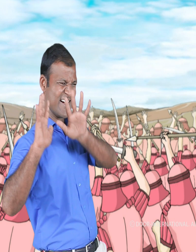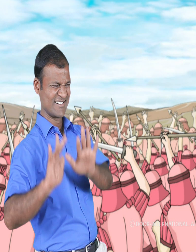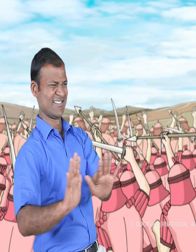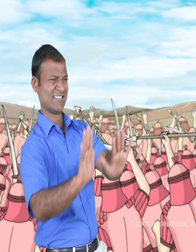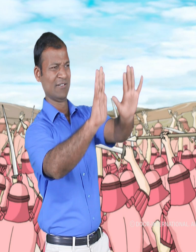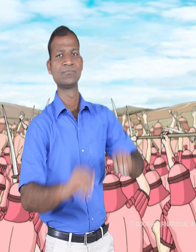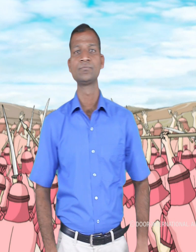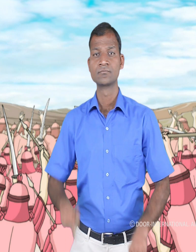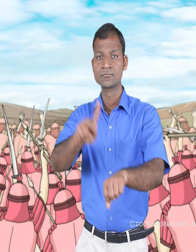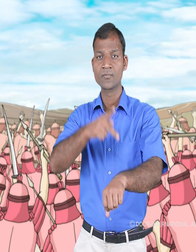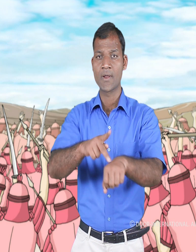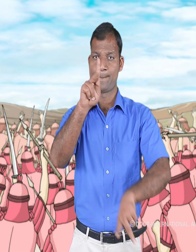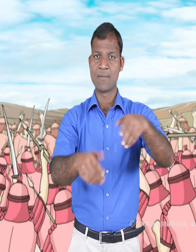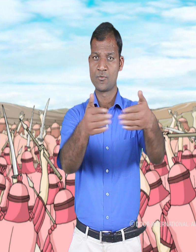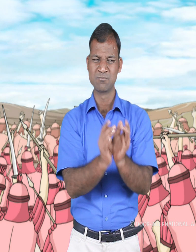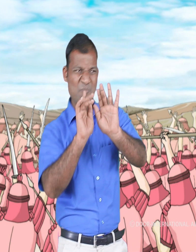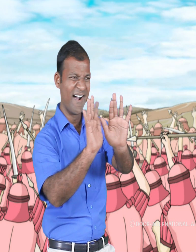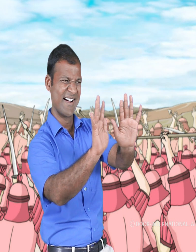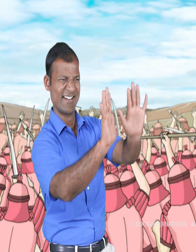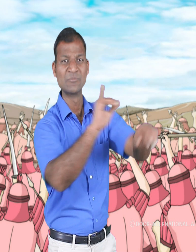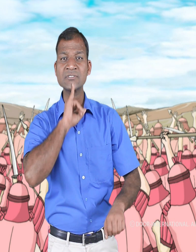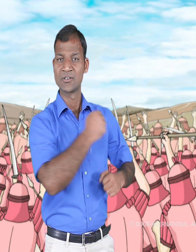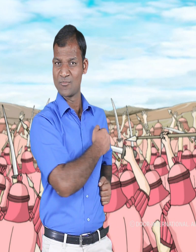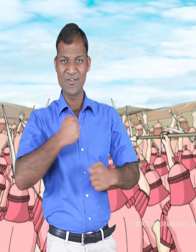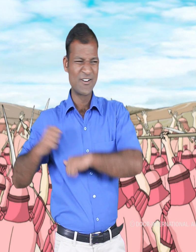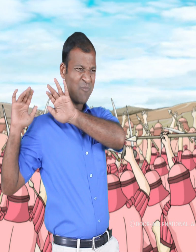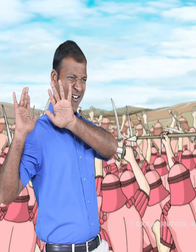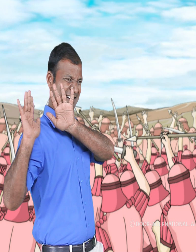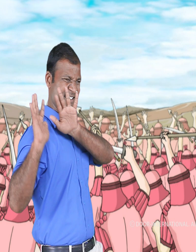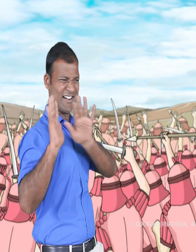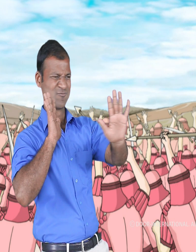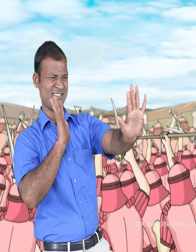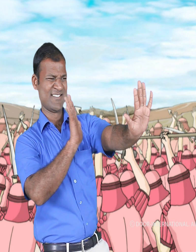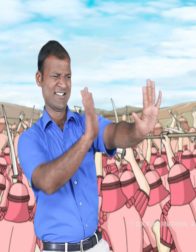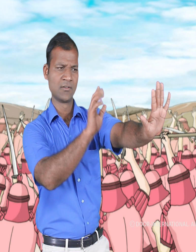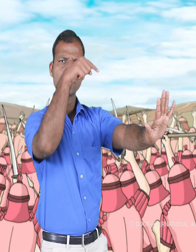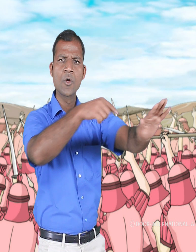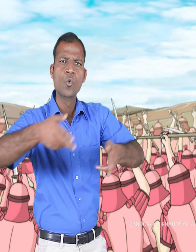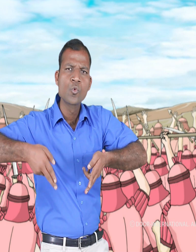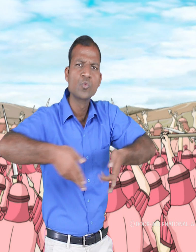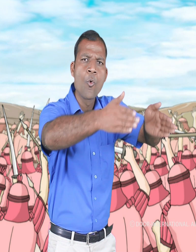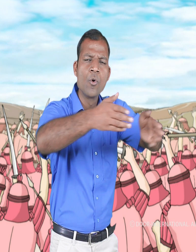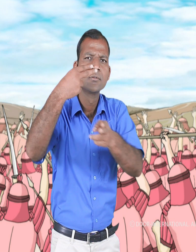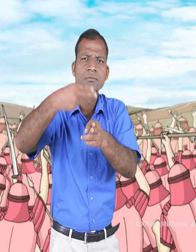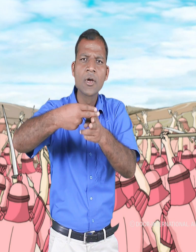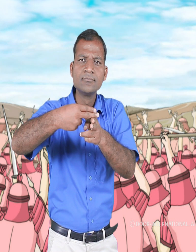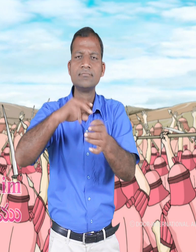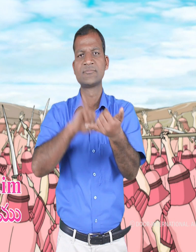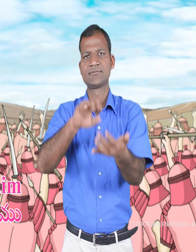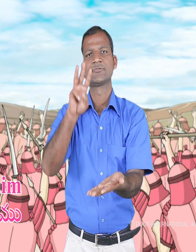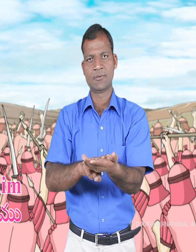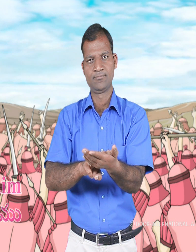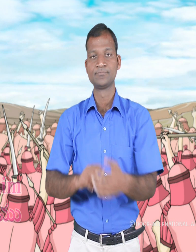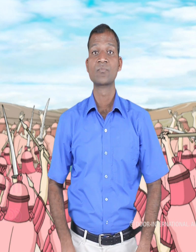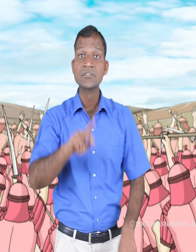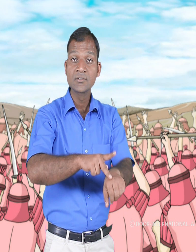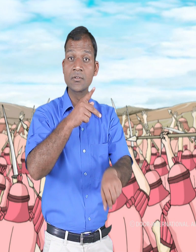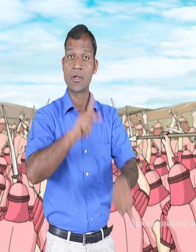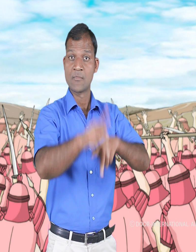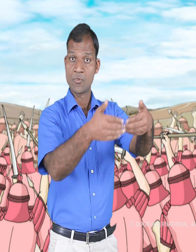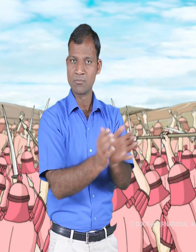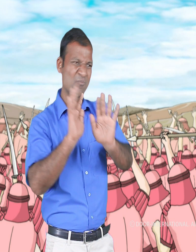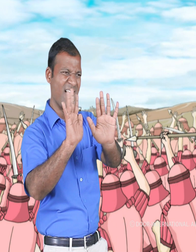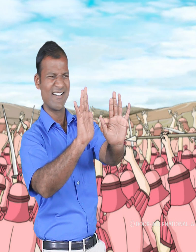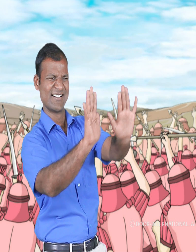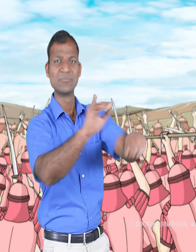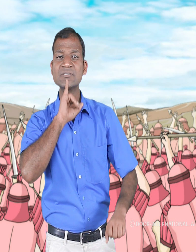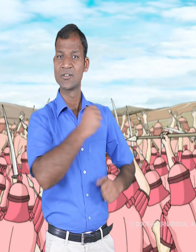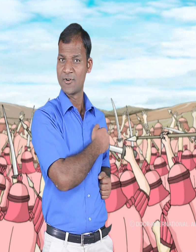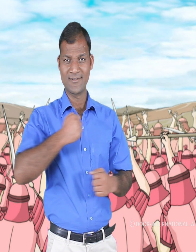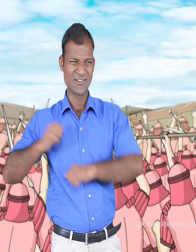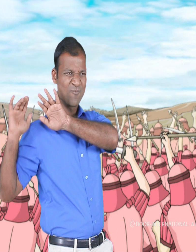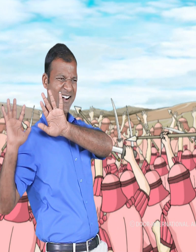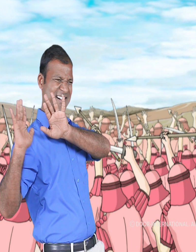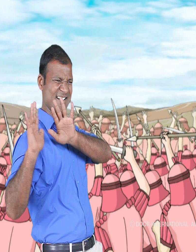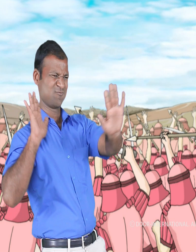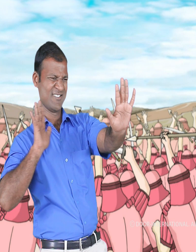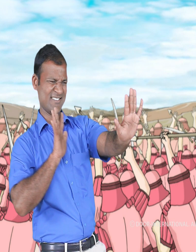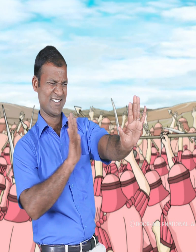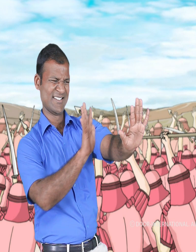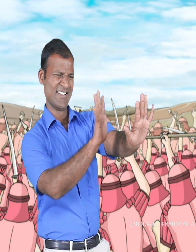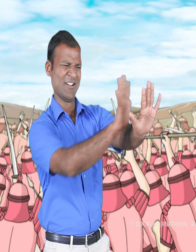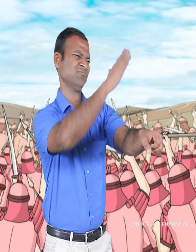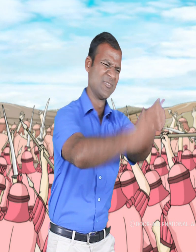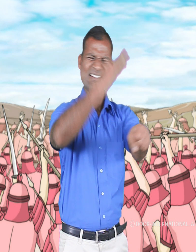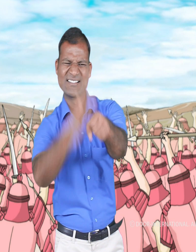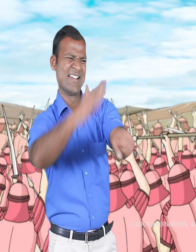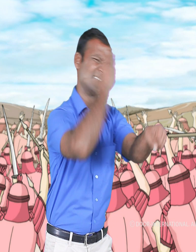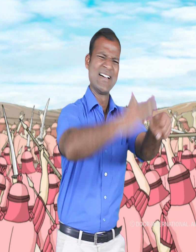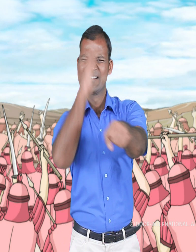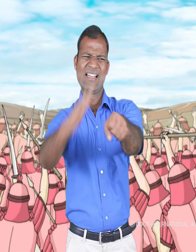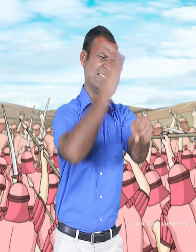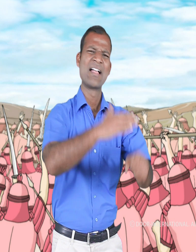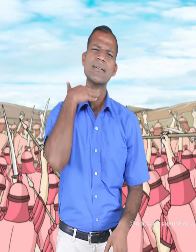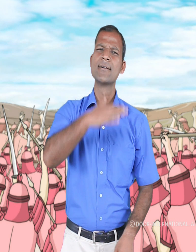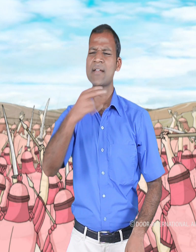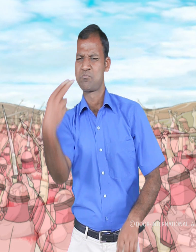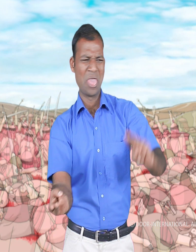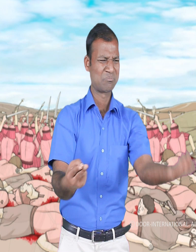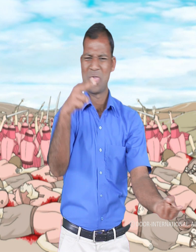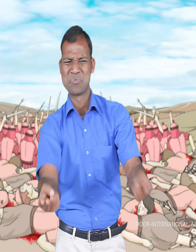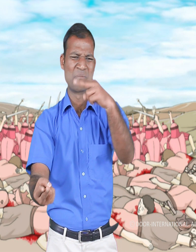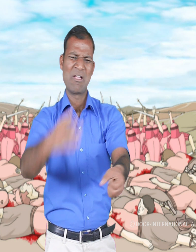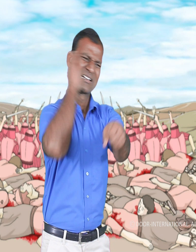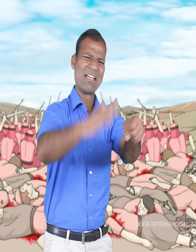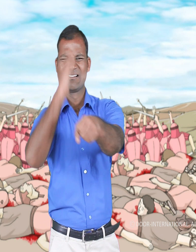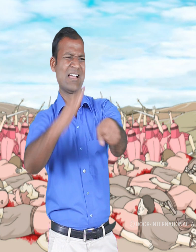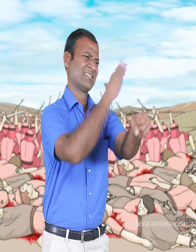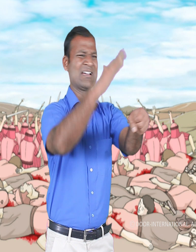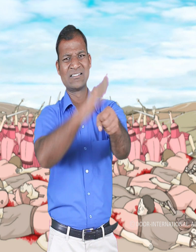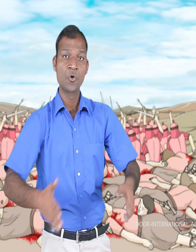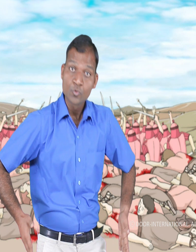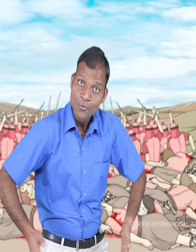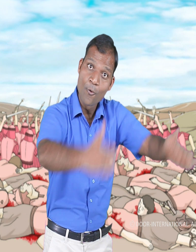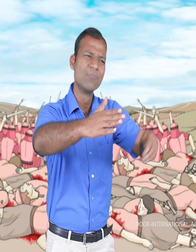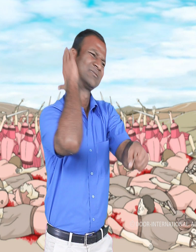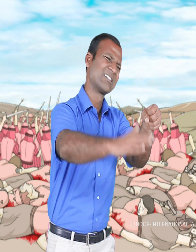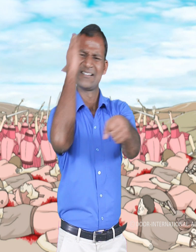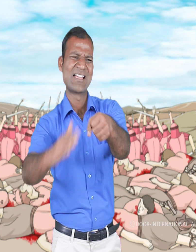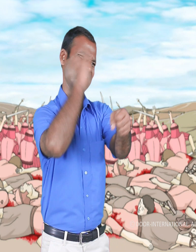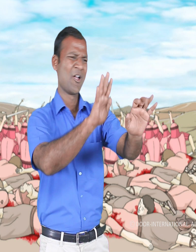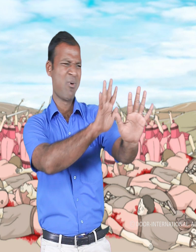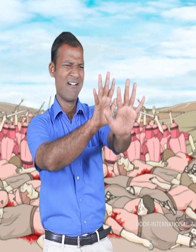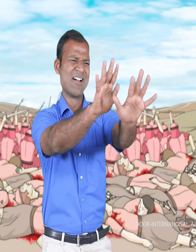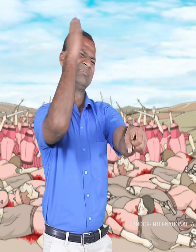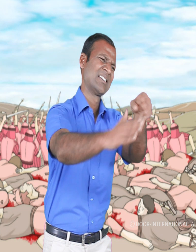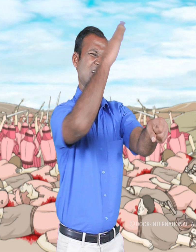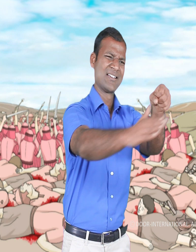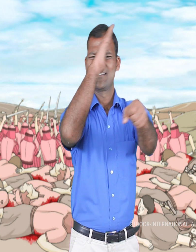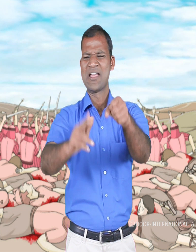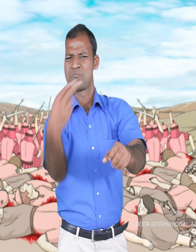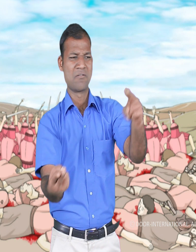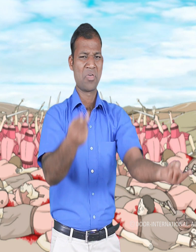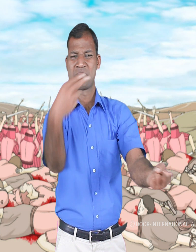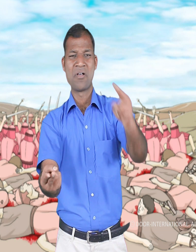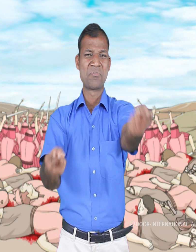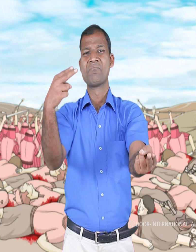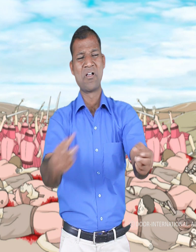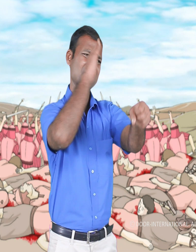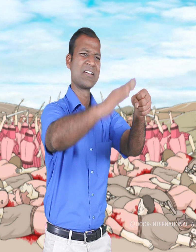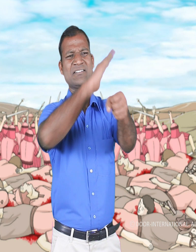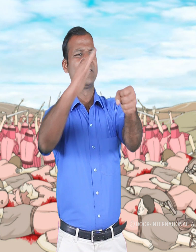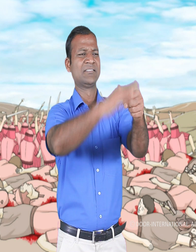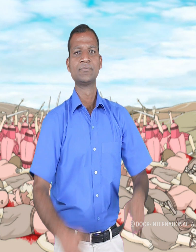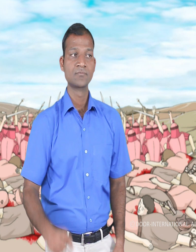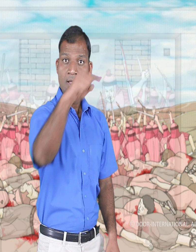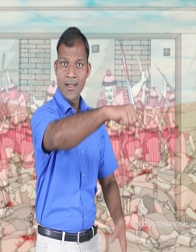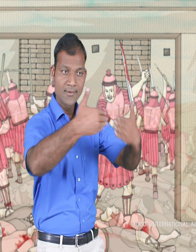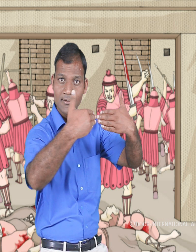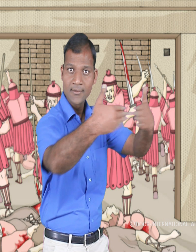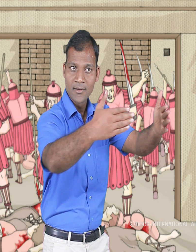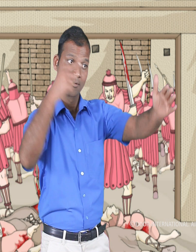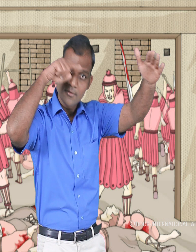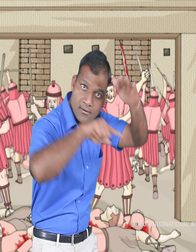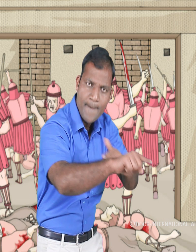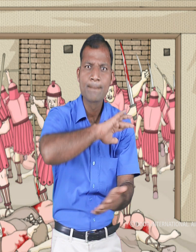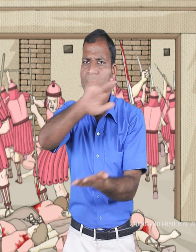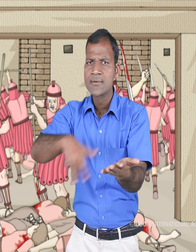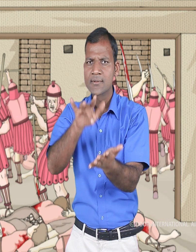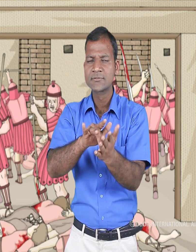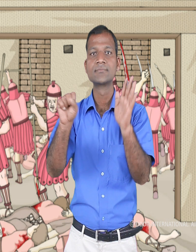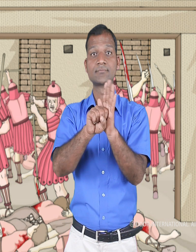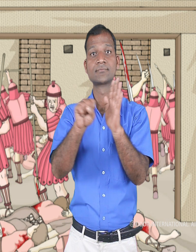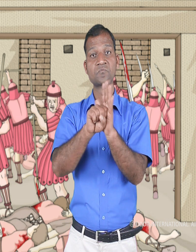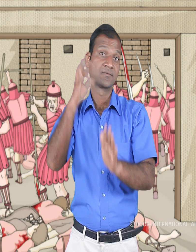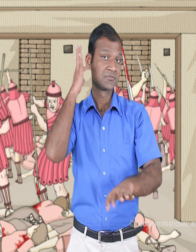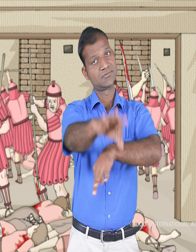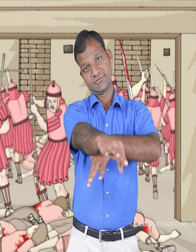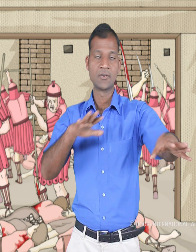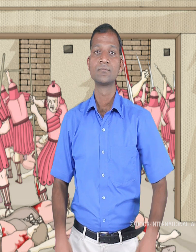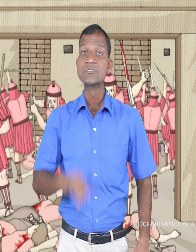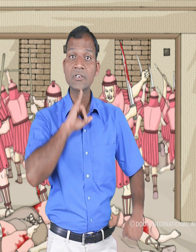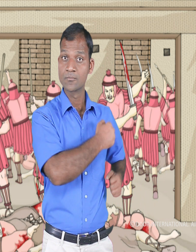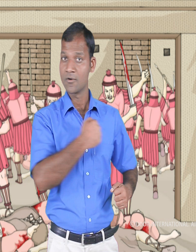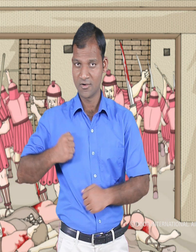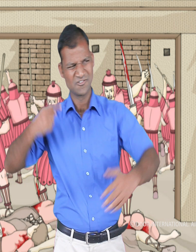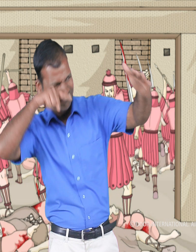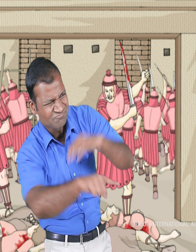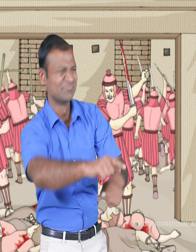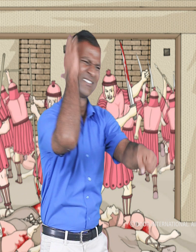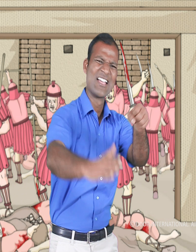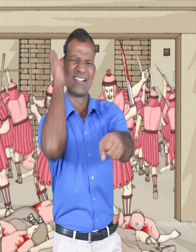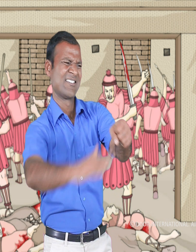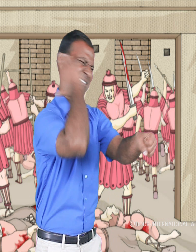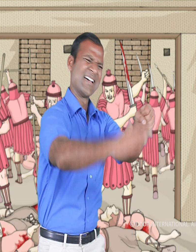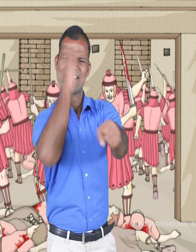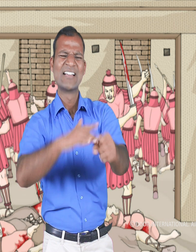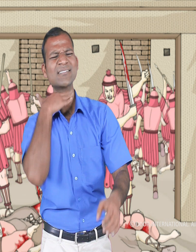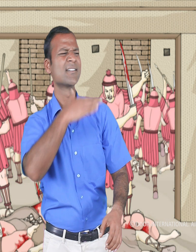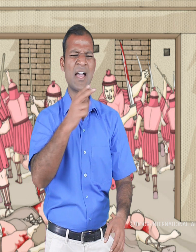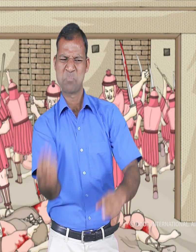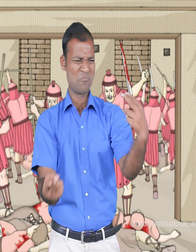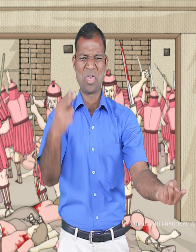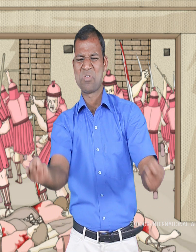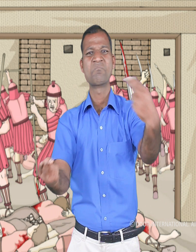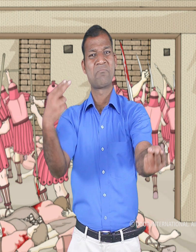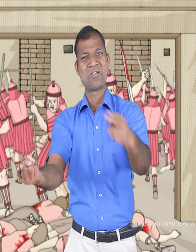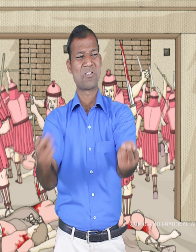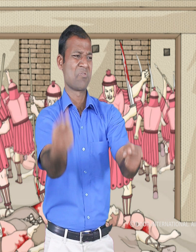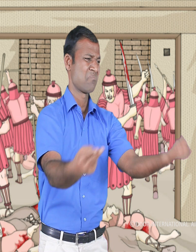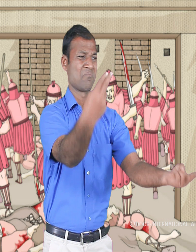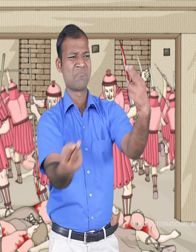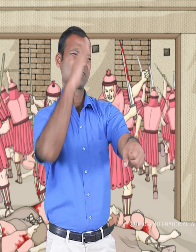Then the men of Israel and Judah charged forward with a shout and pursued the Philistines to the entrance of Gath and to the gates of Ekron.